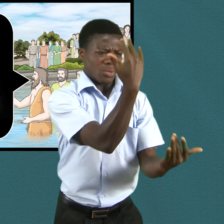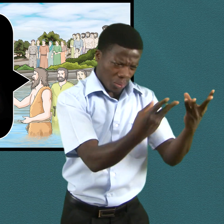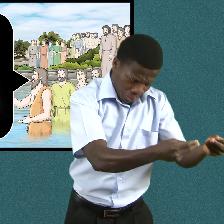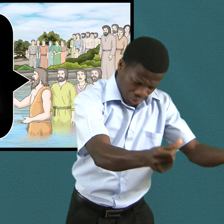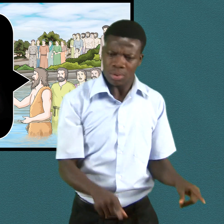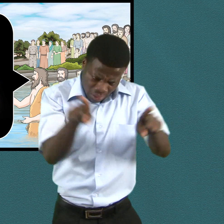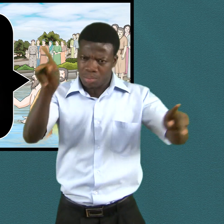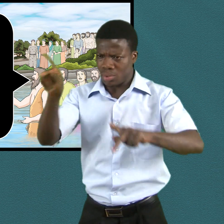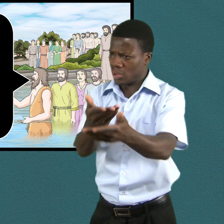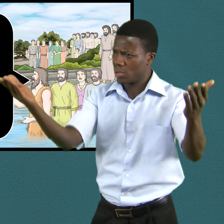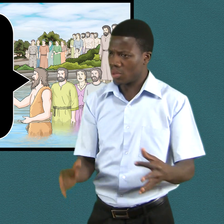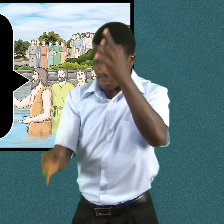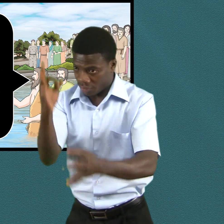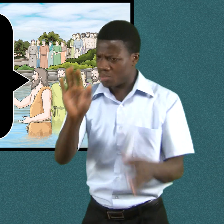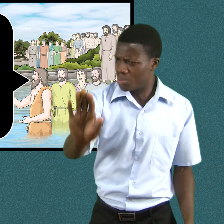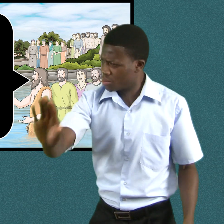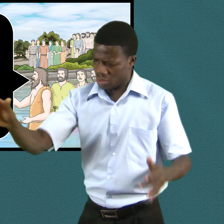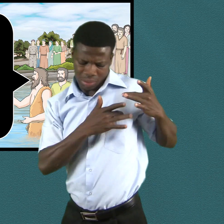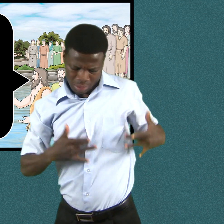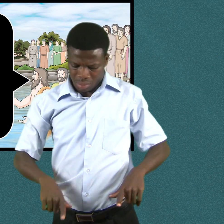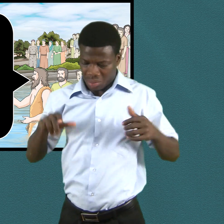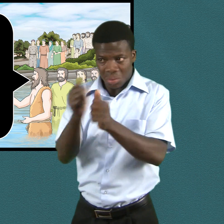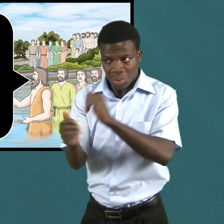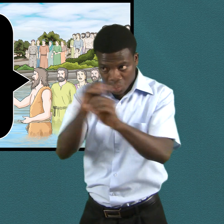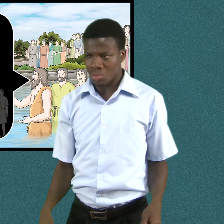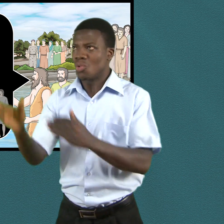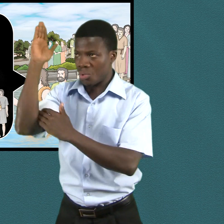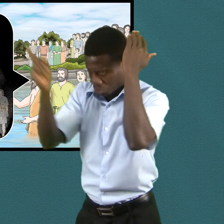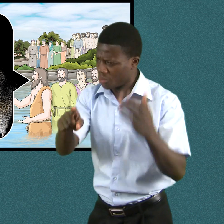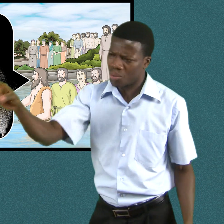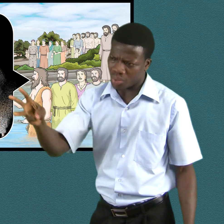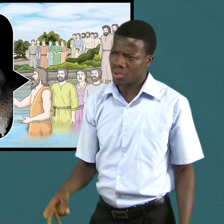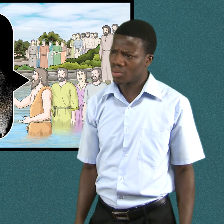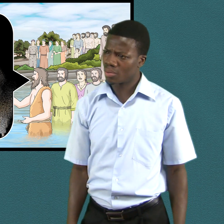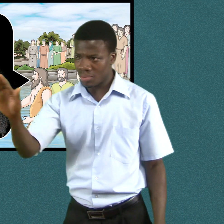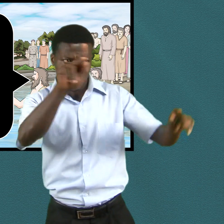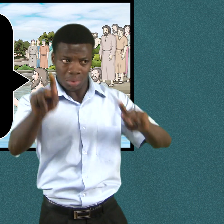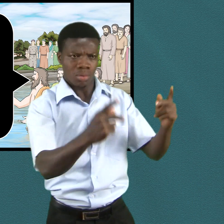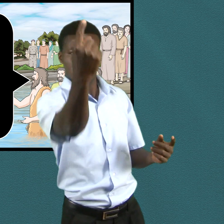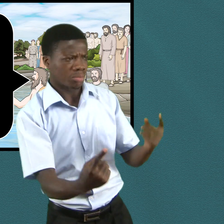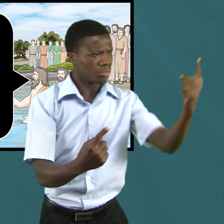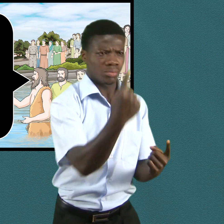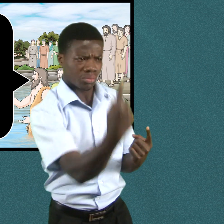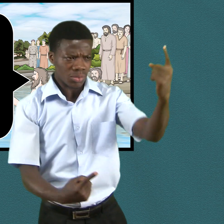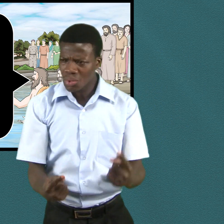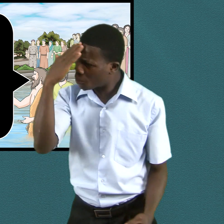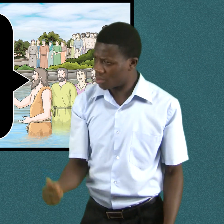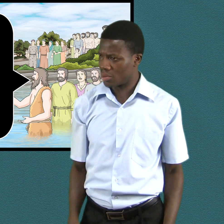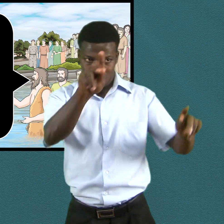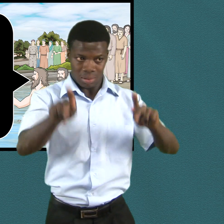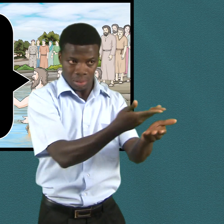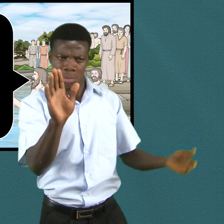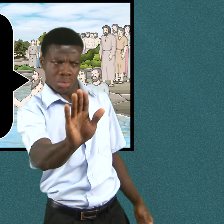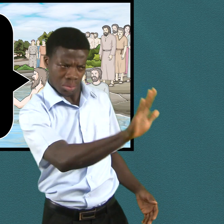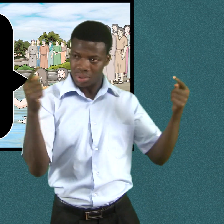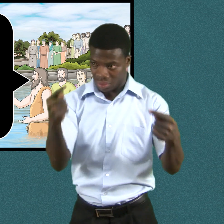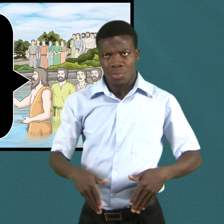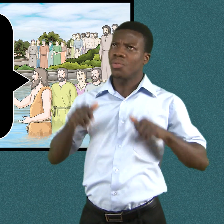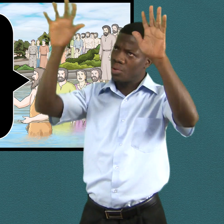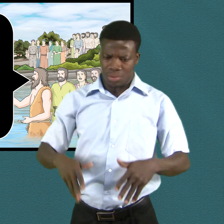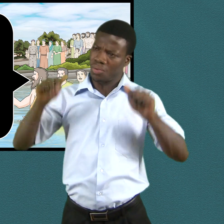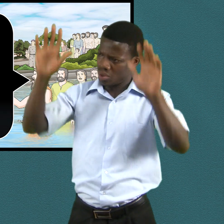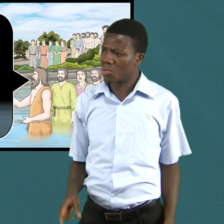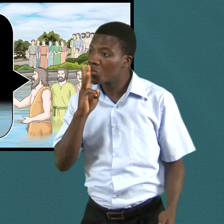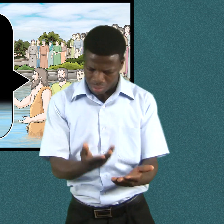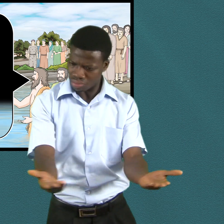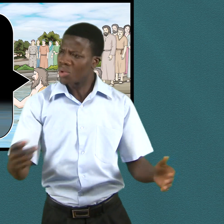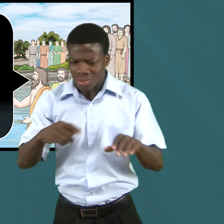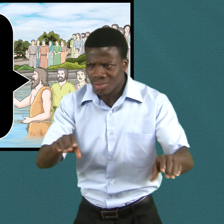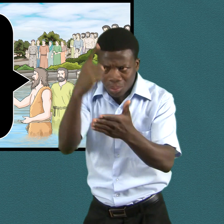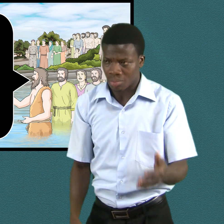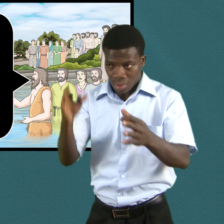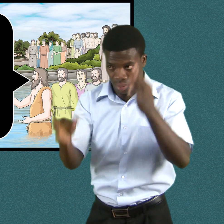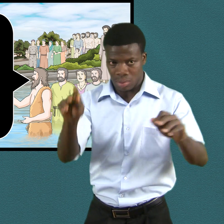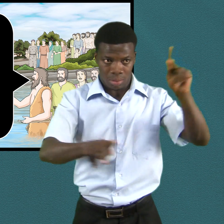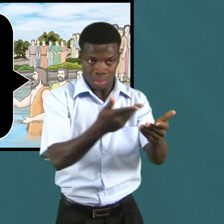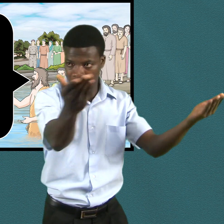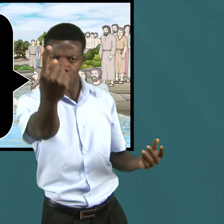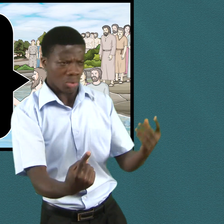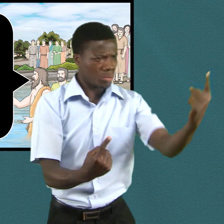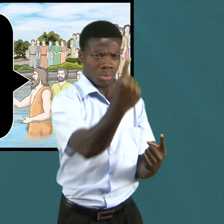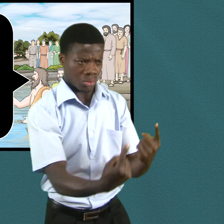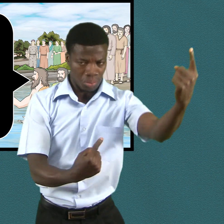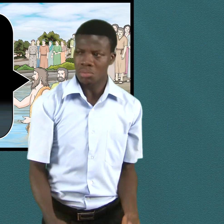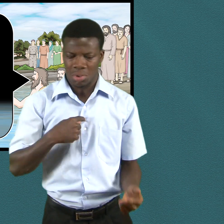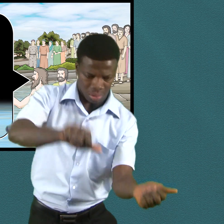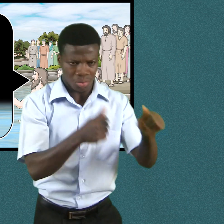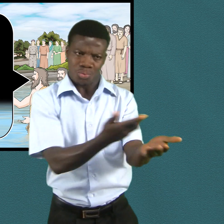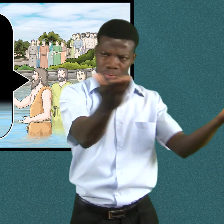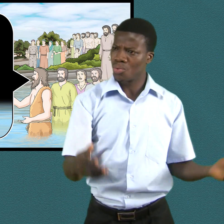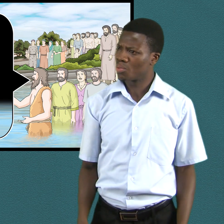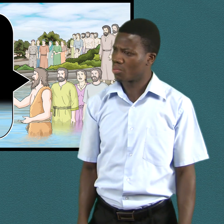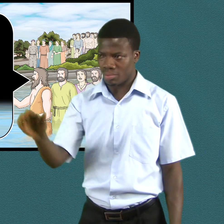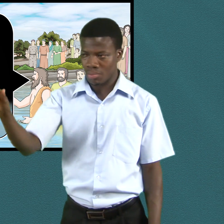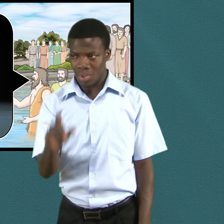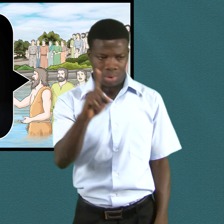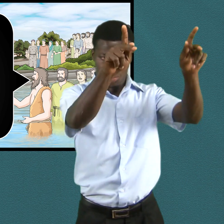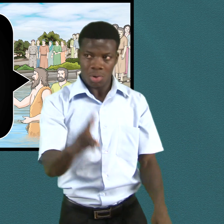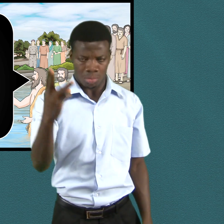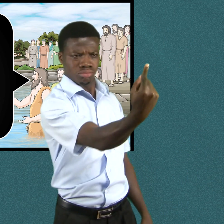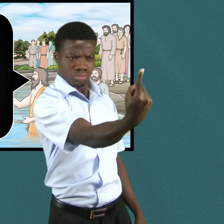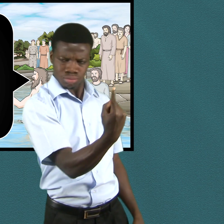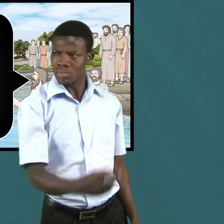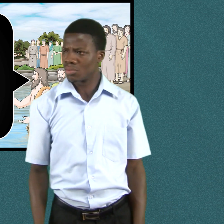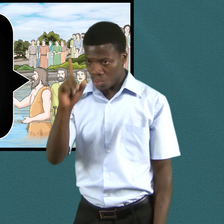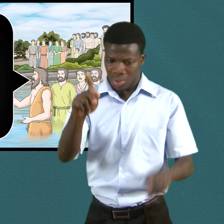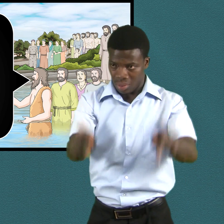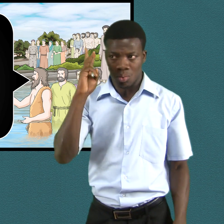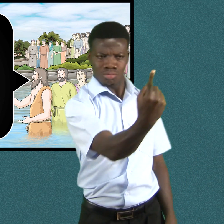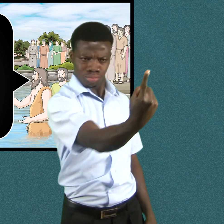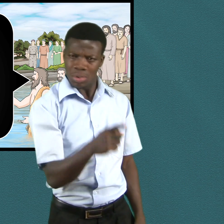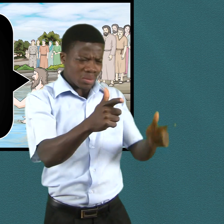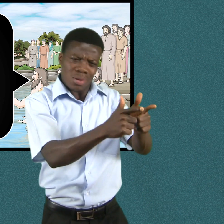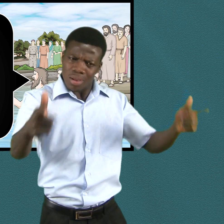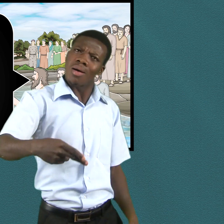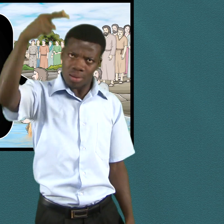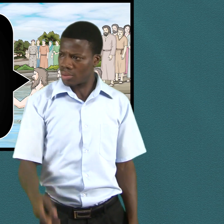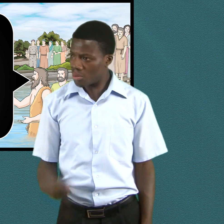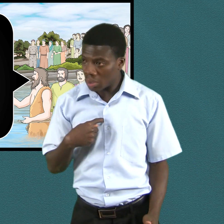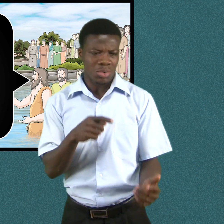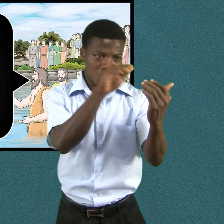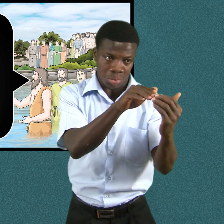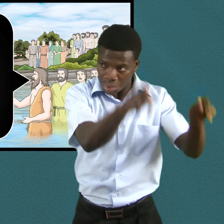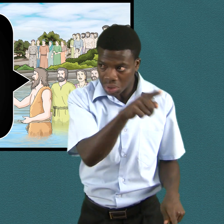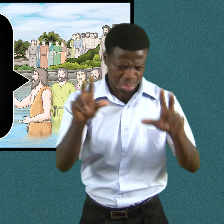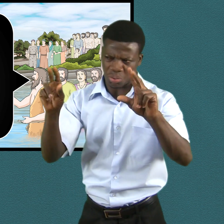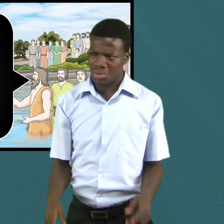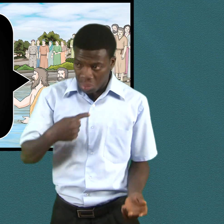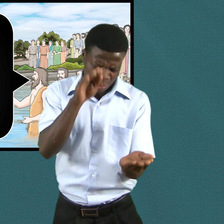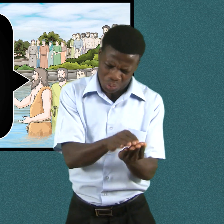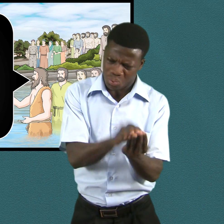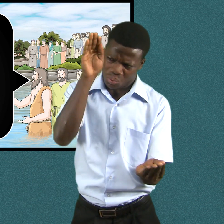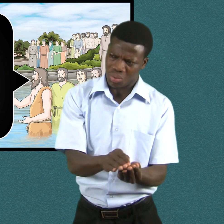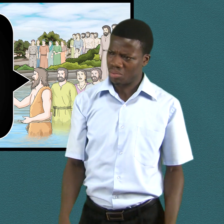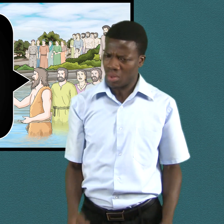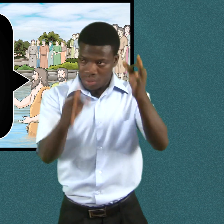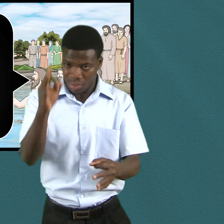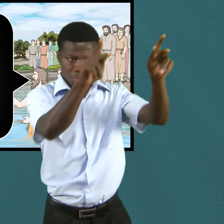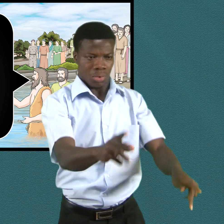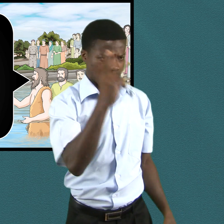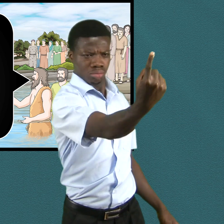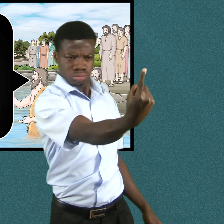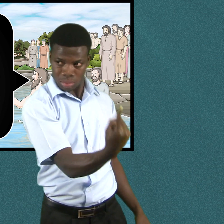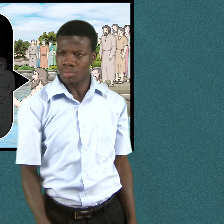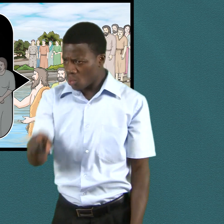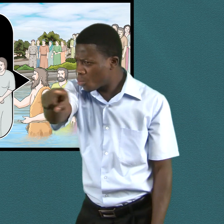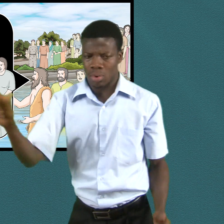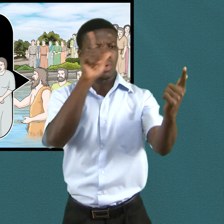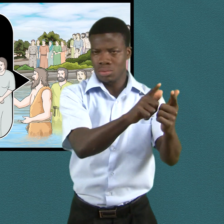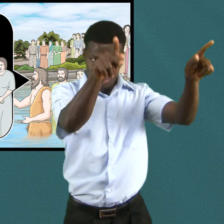I baptize you with water for repentance, but after me will come One more powerful than I, whose sandals I am not worthy to carry.